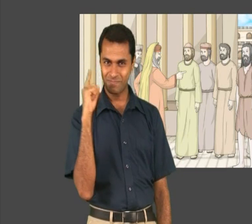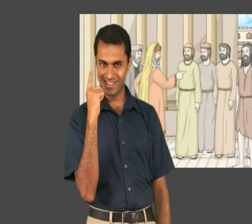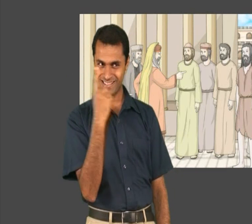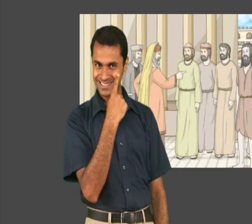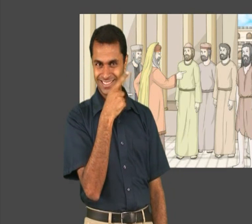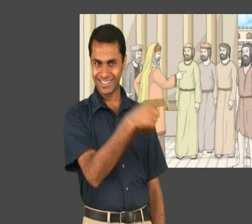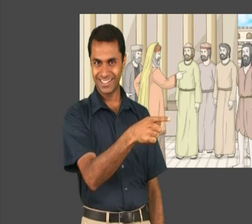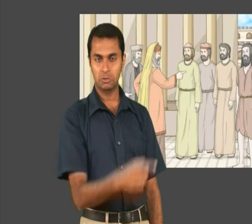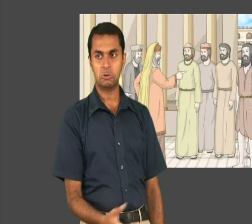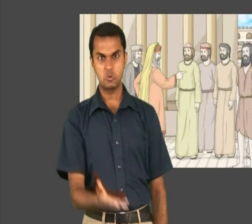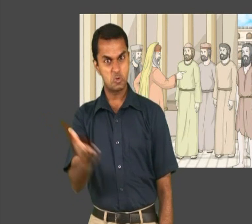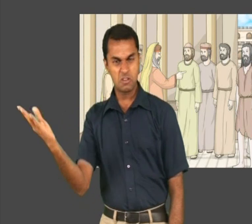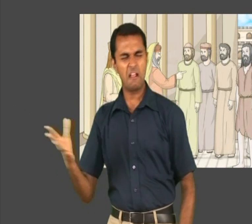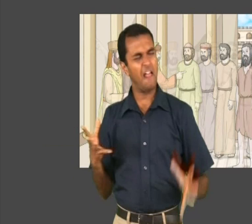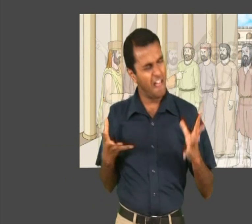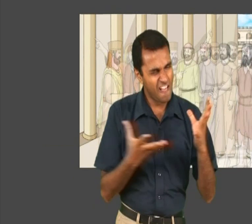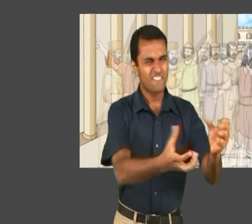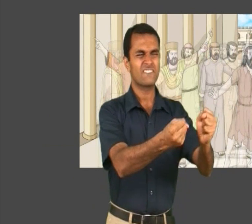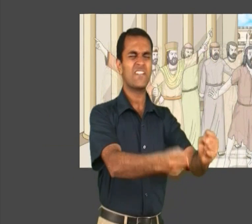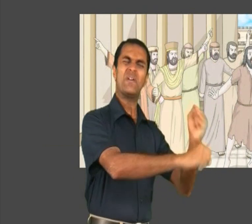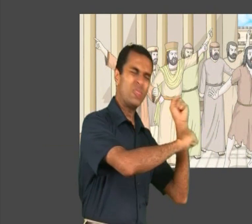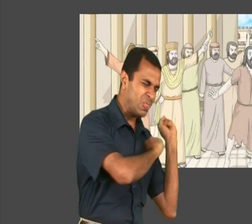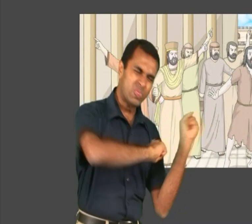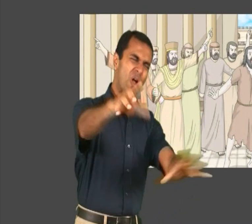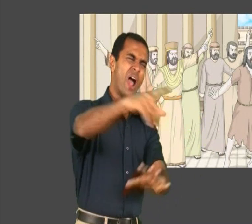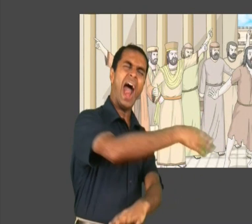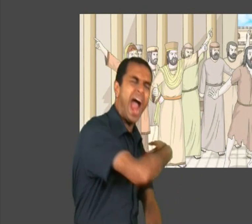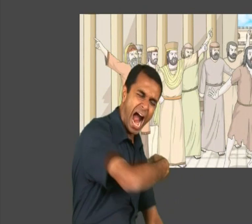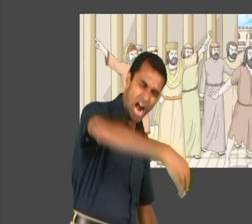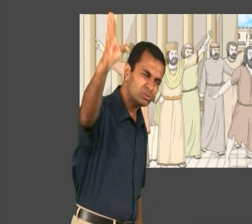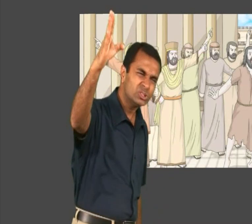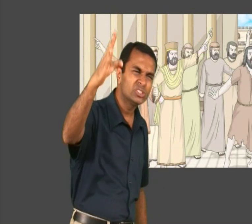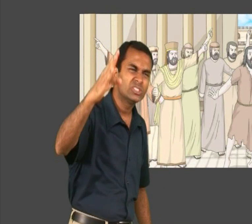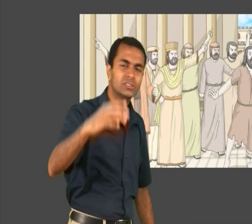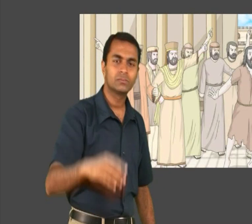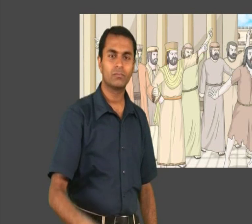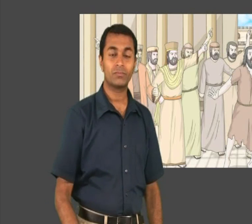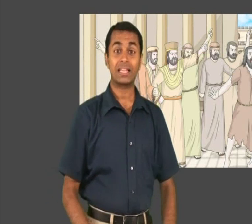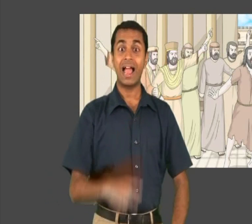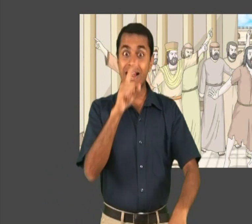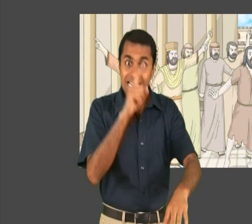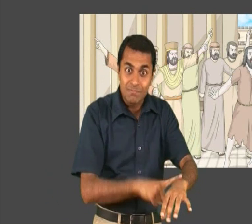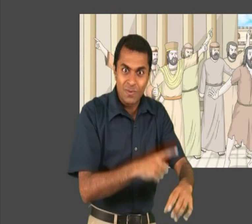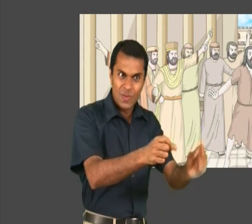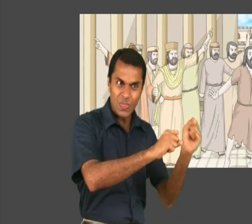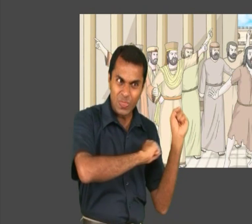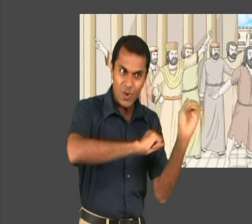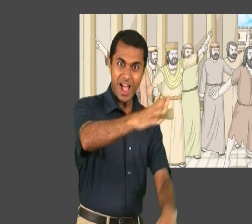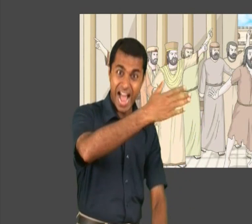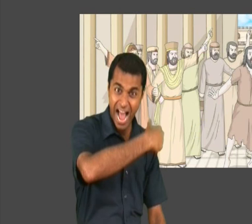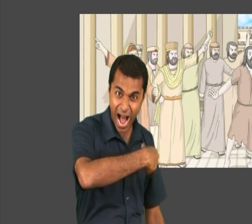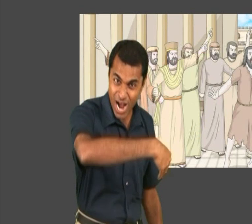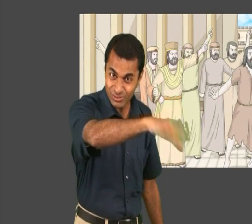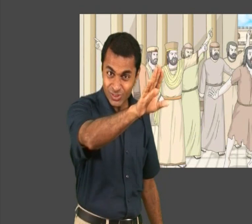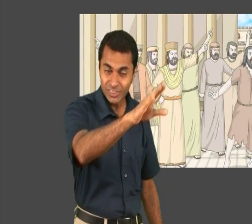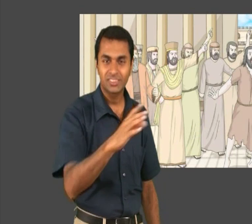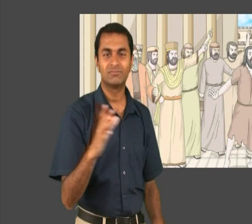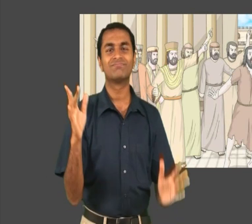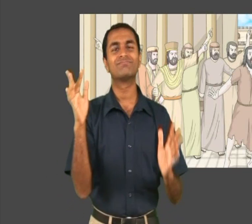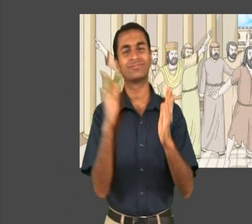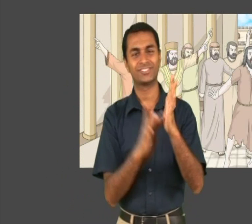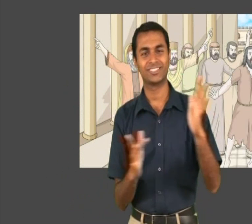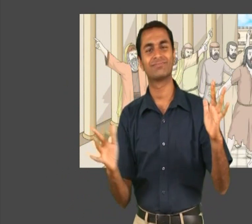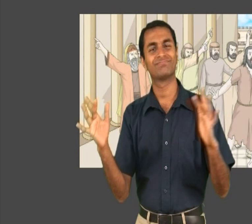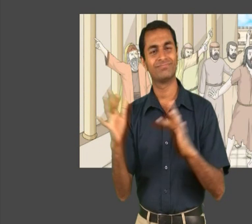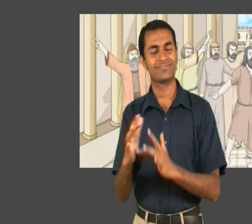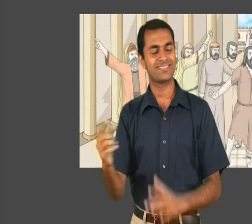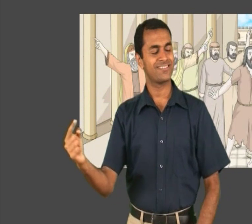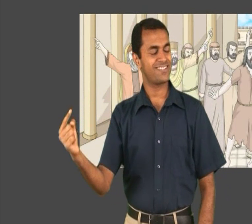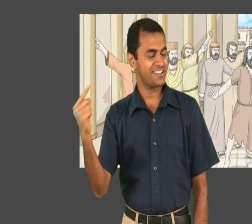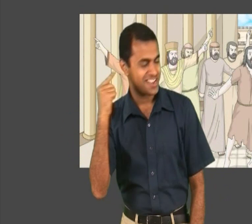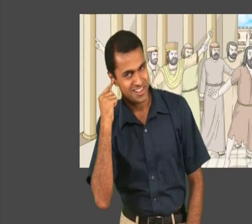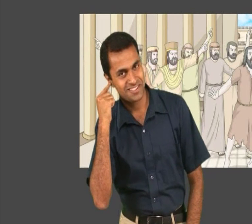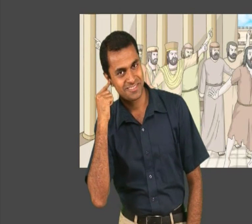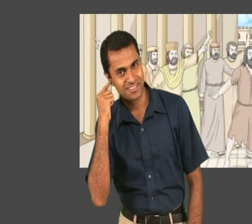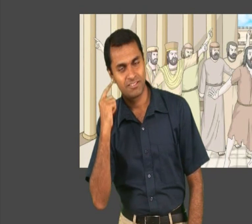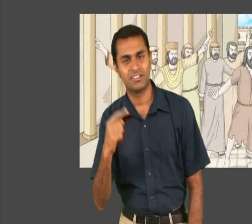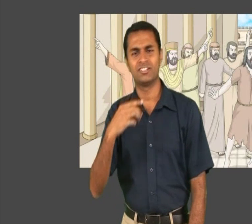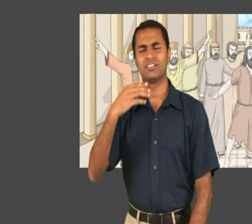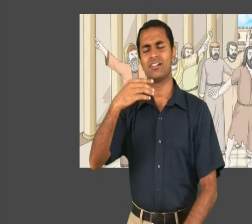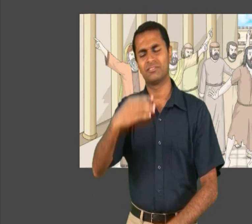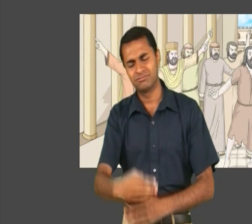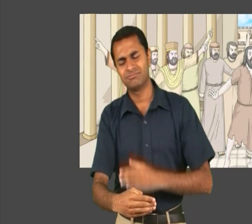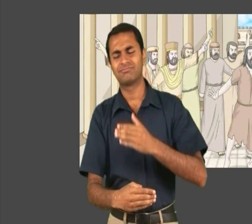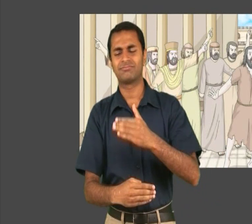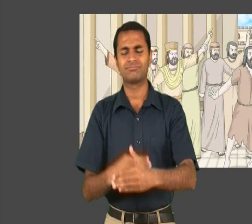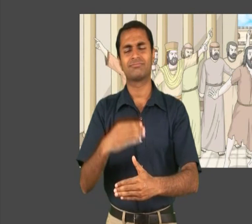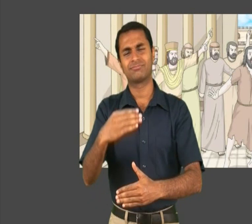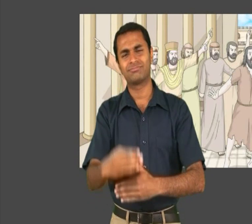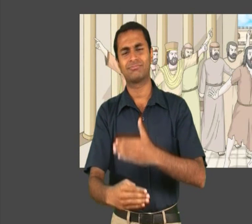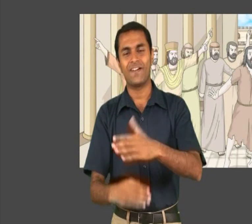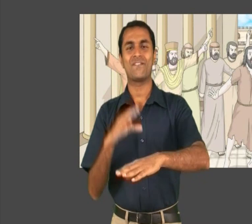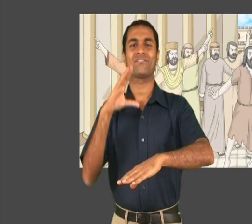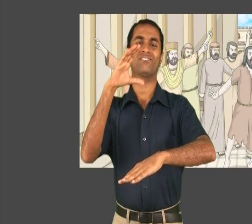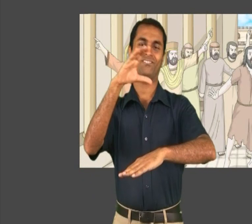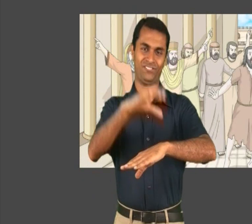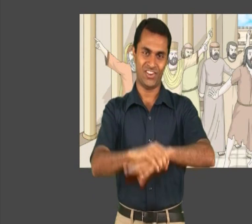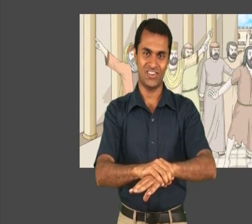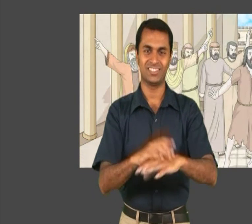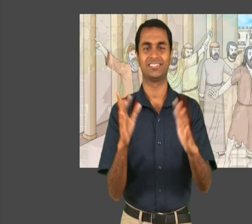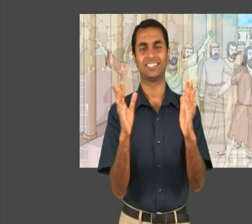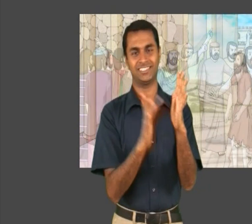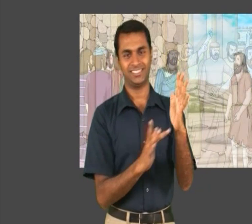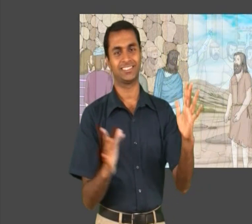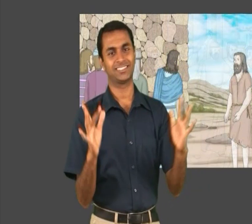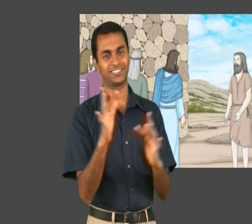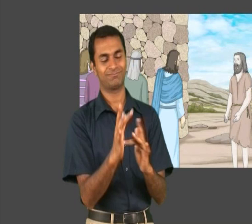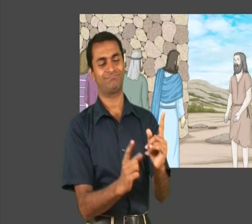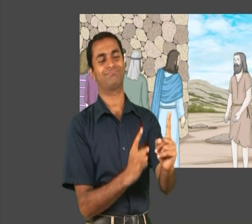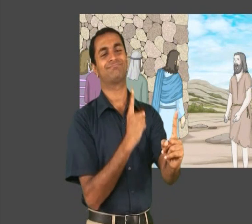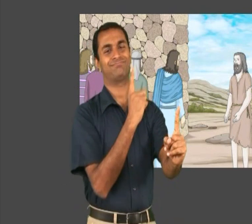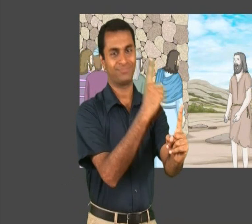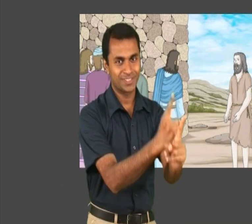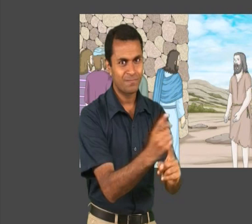And they threw him out.